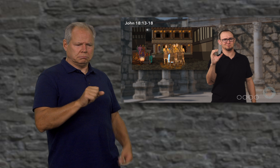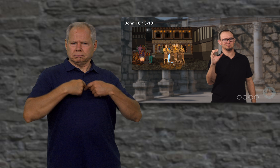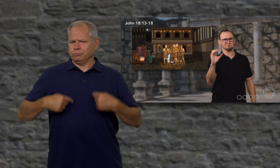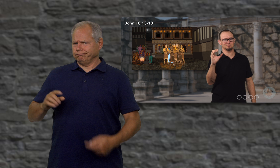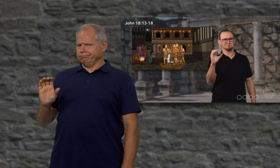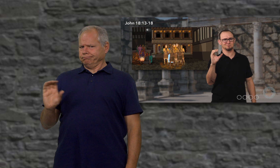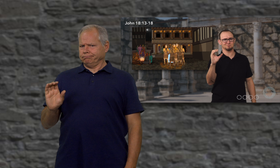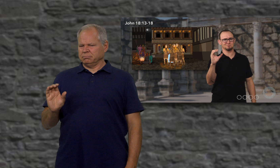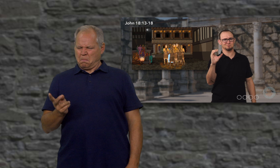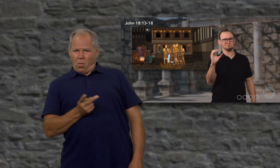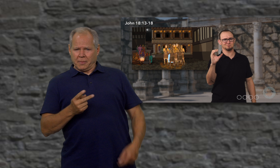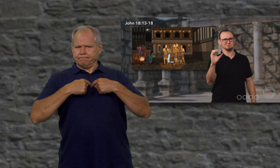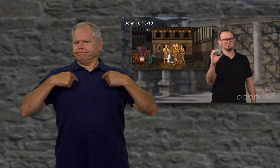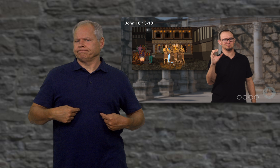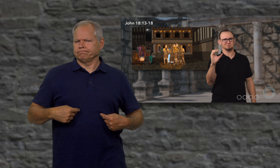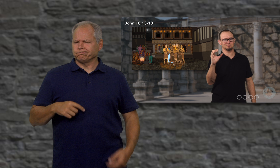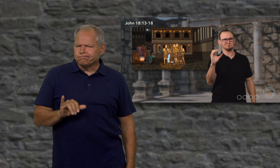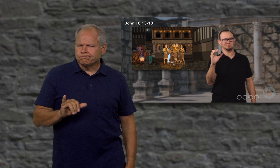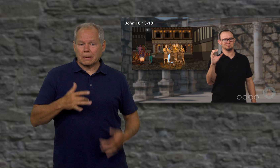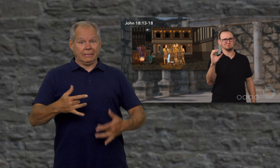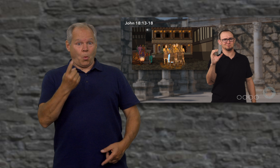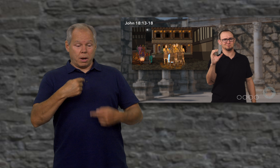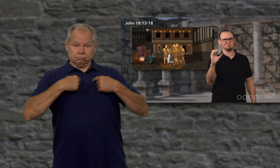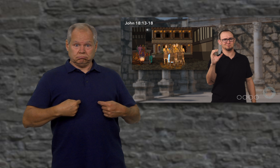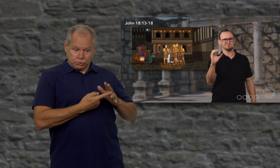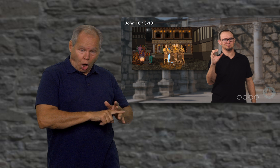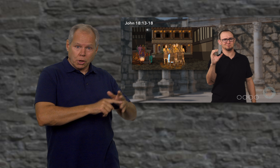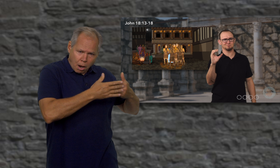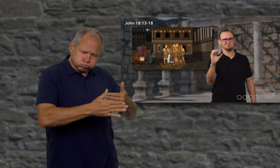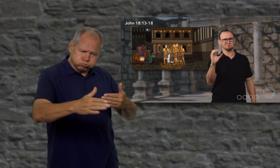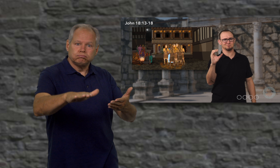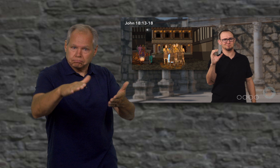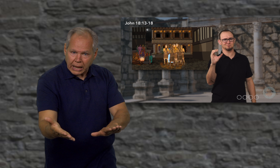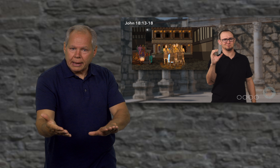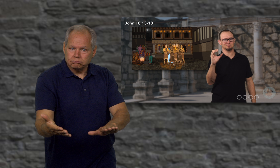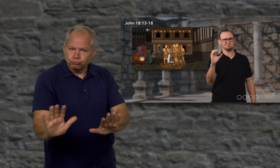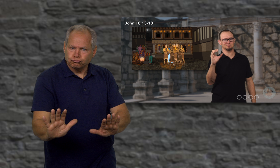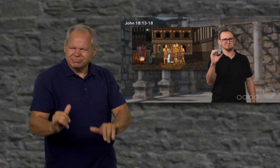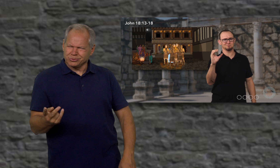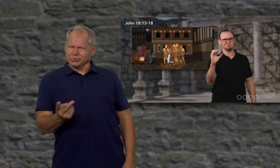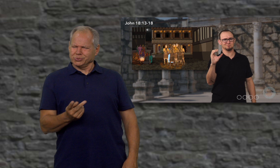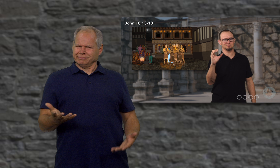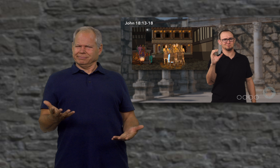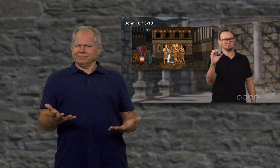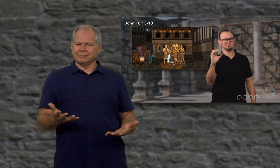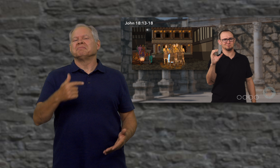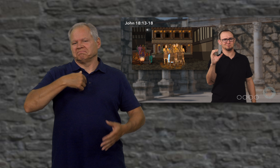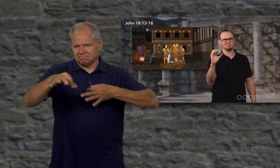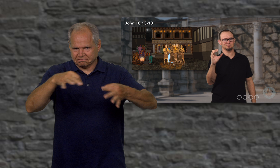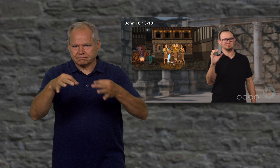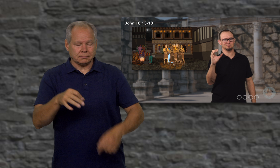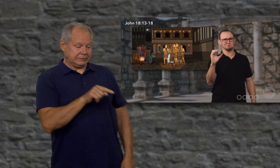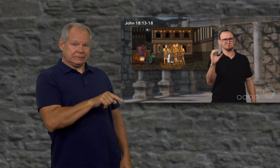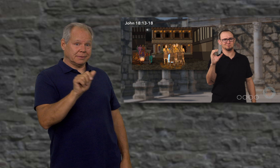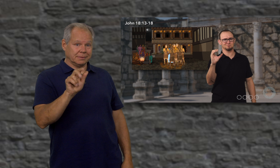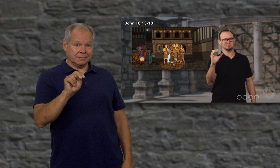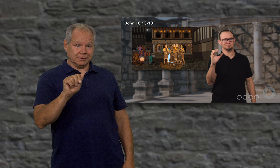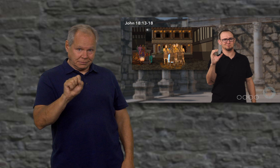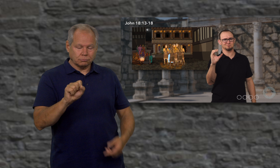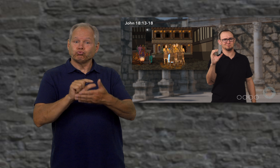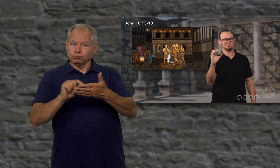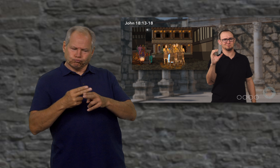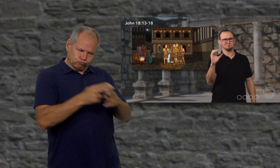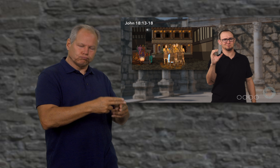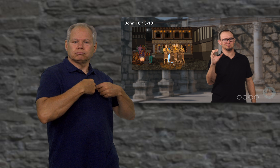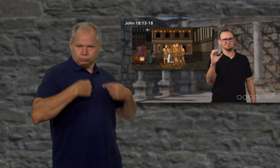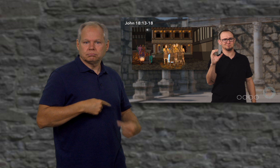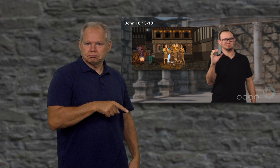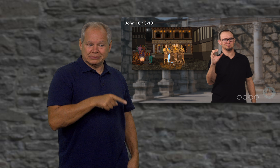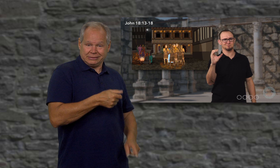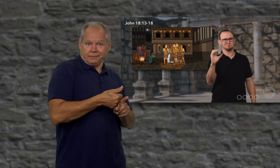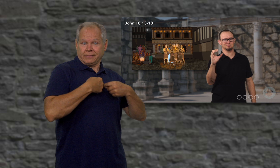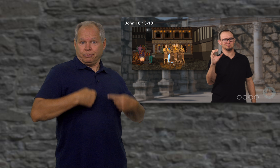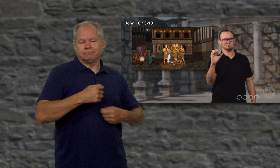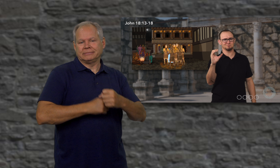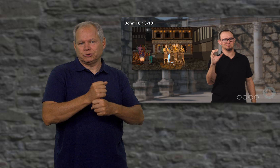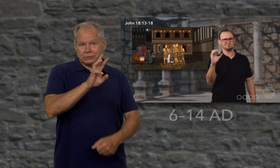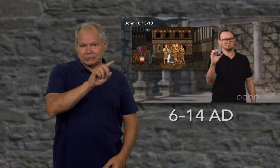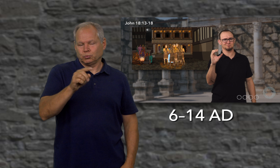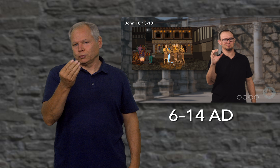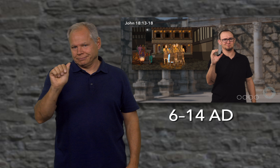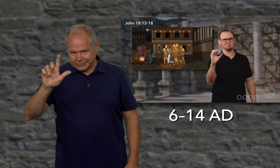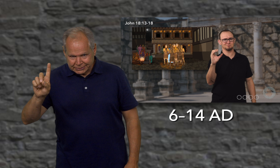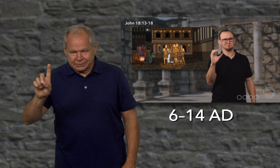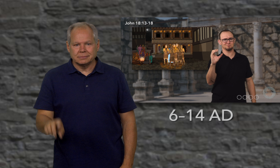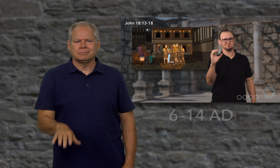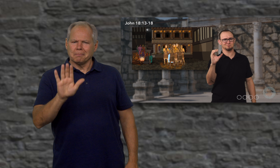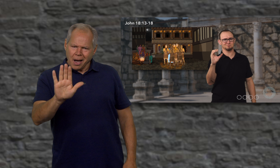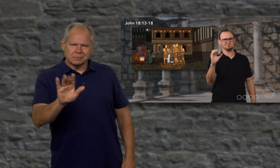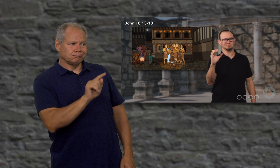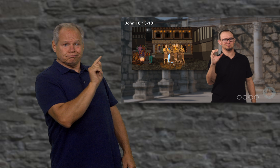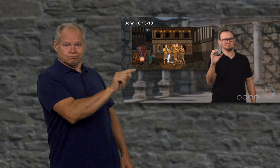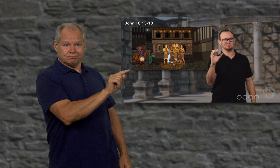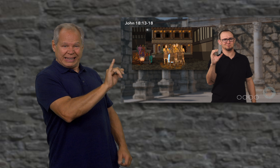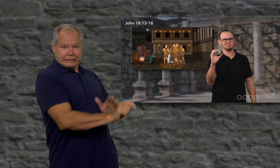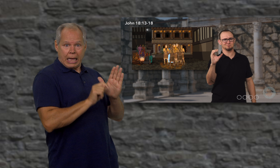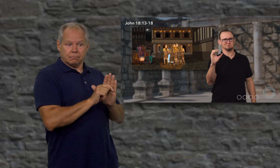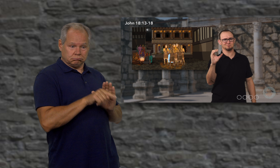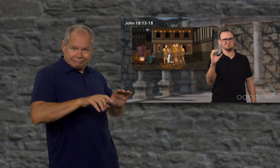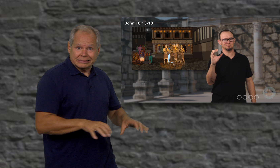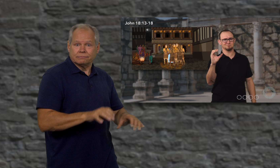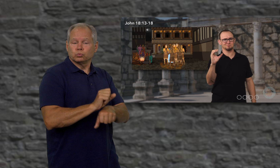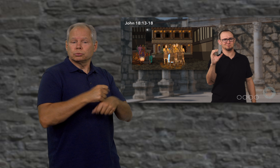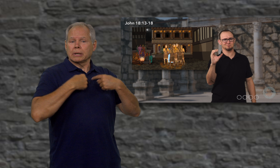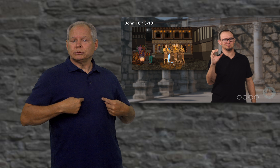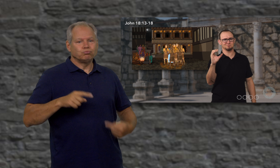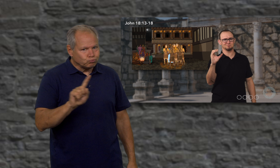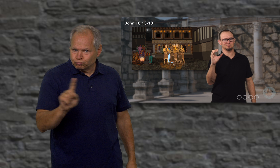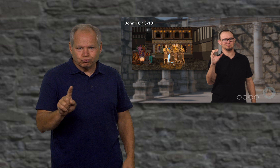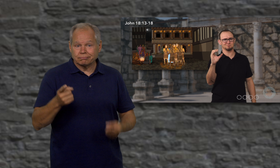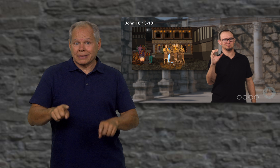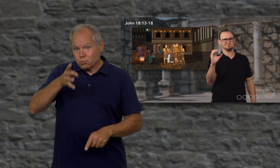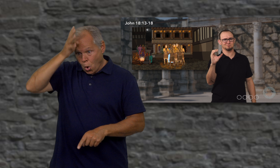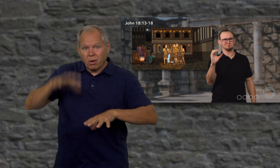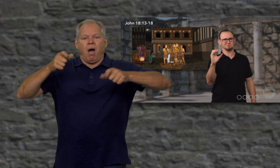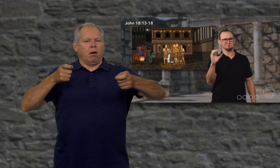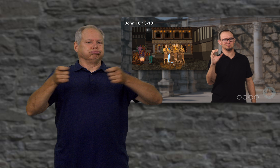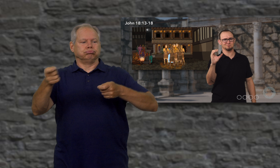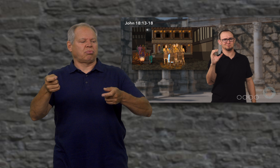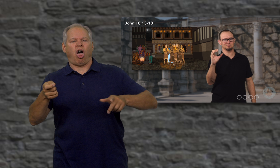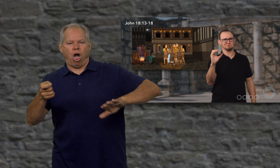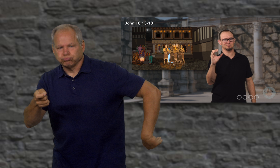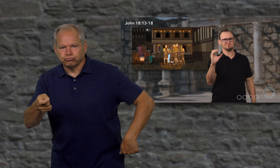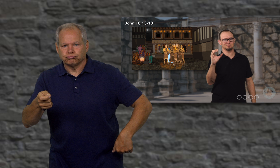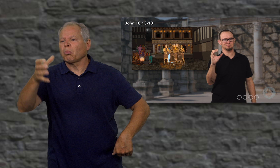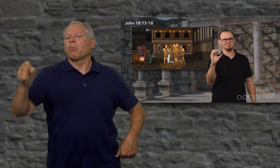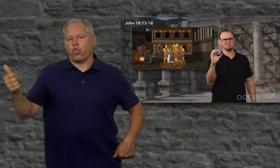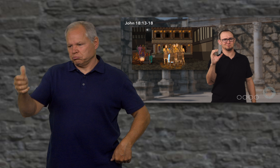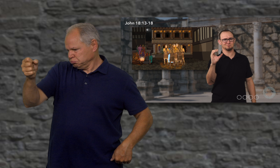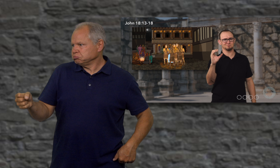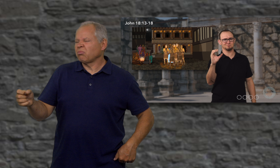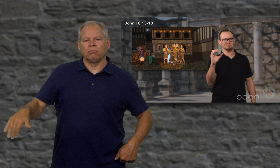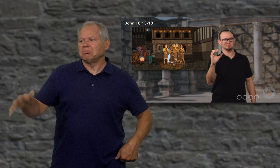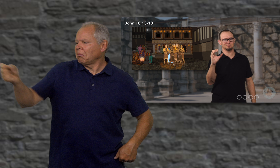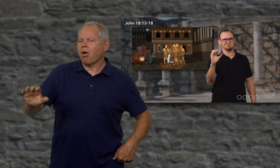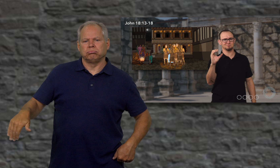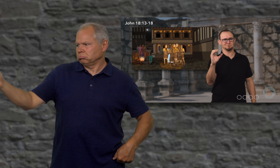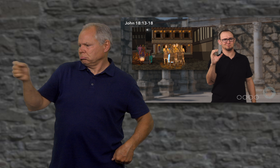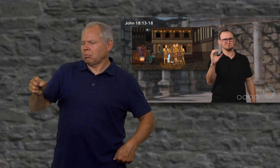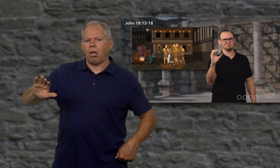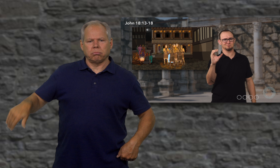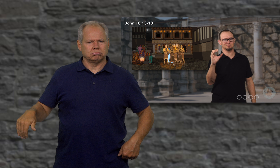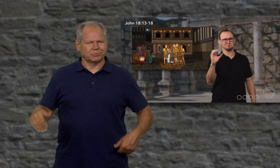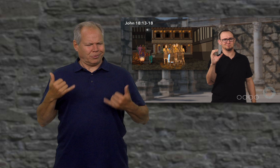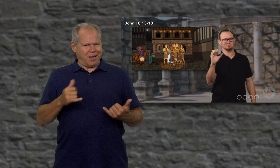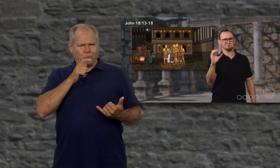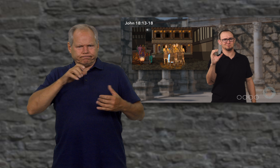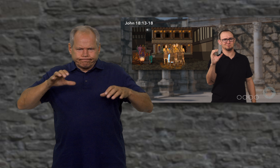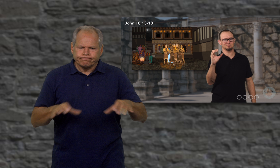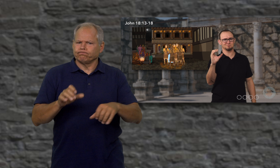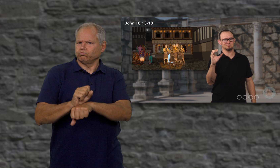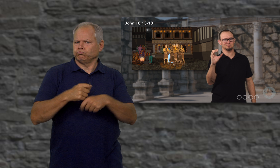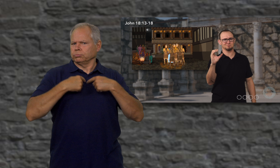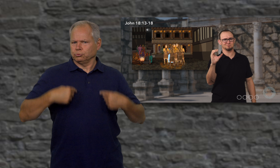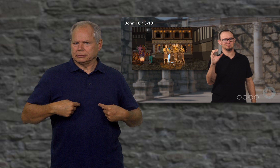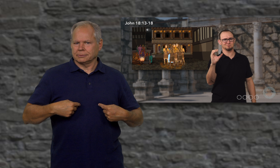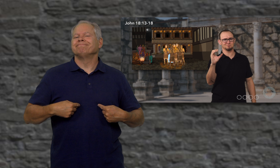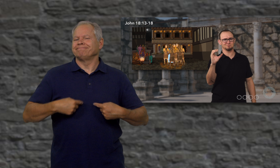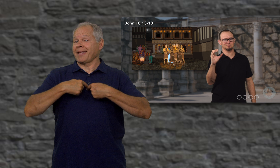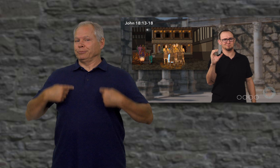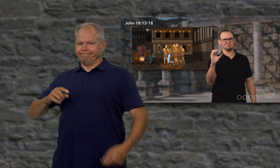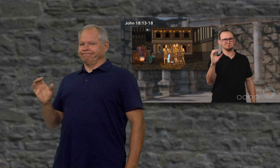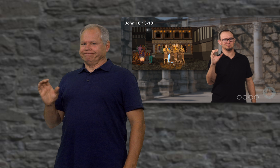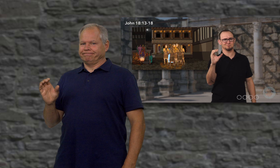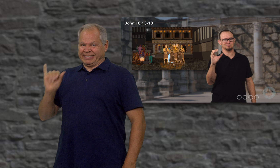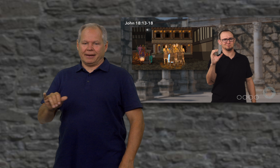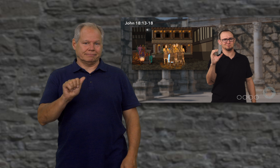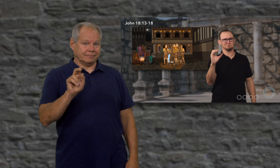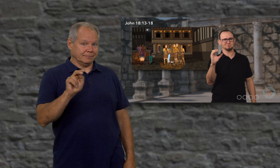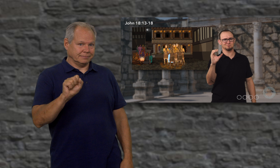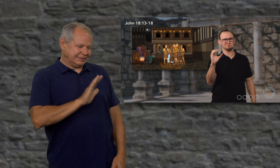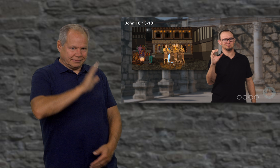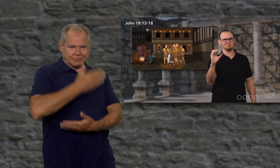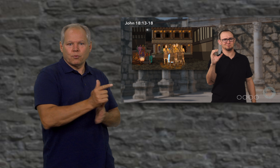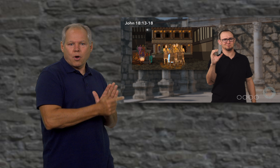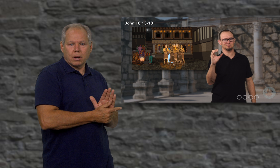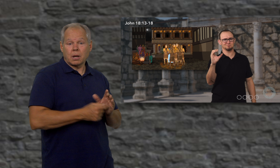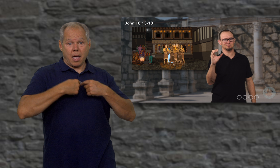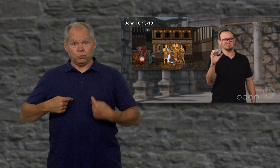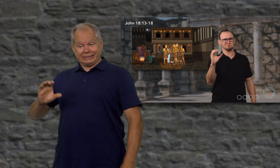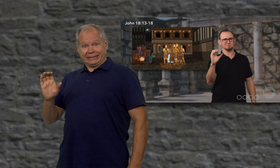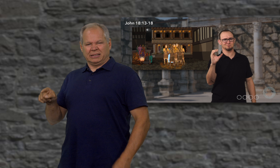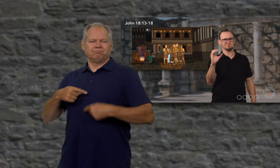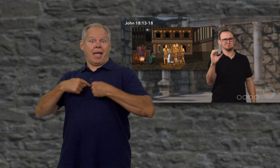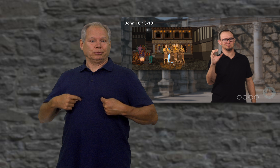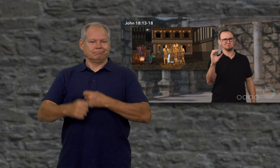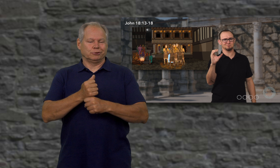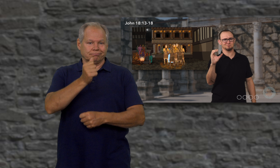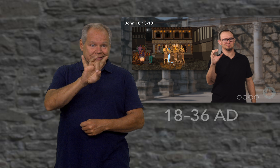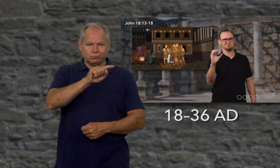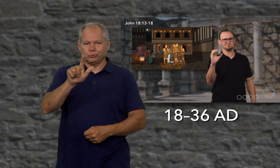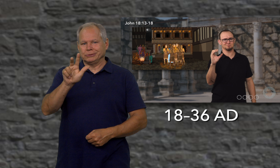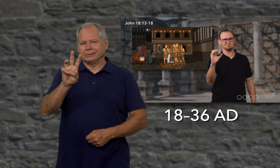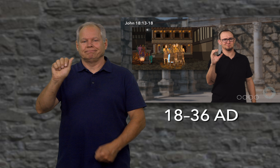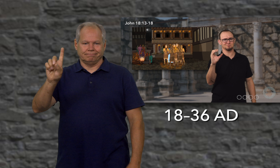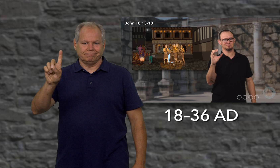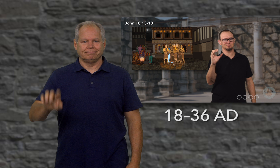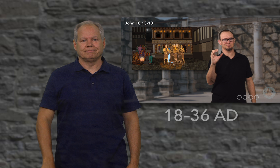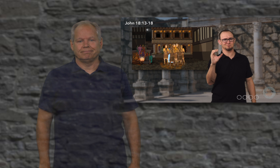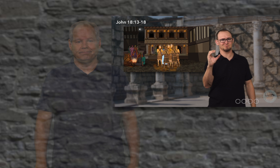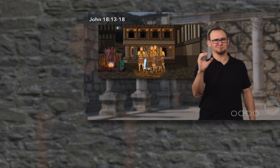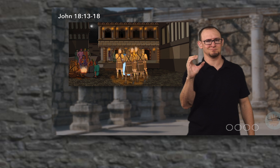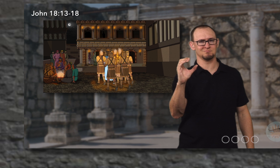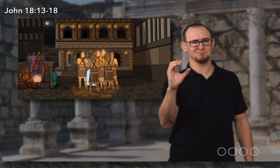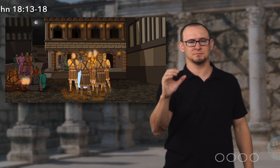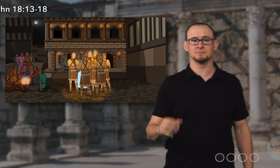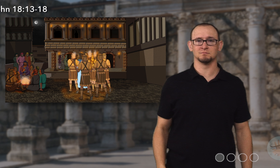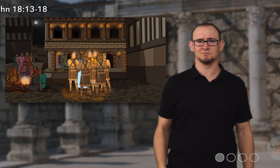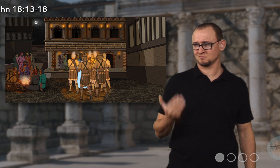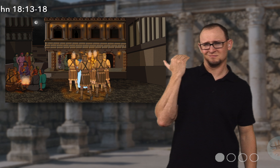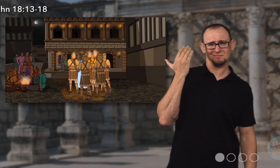Now Simon Peter and another disciple were following Jesus. Since that disciple was known to the high priest, he also went with Jesus into the courtyard of the high priest. But Peter stood outside at the door.